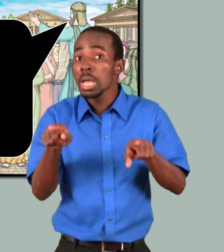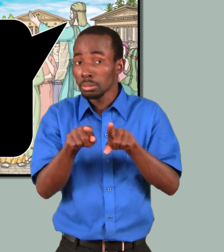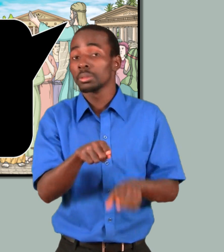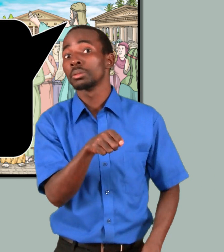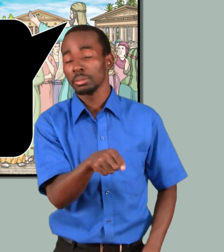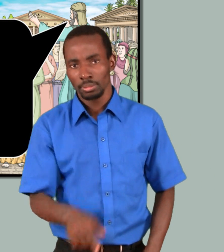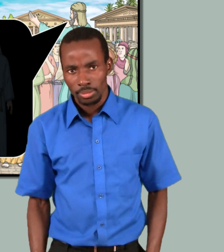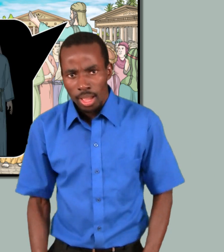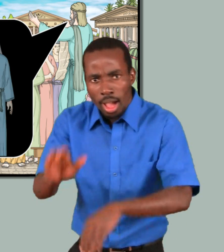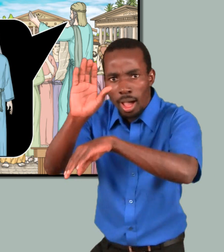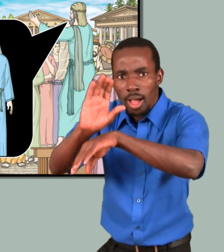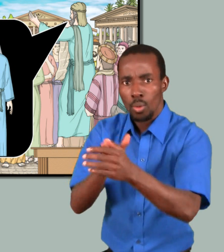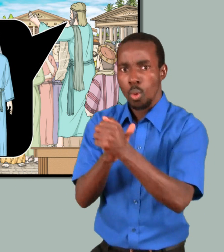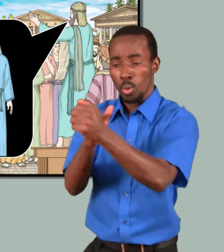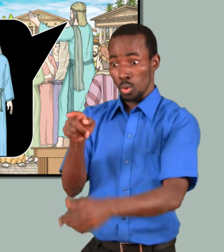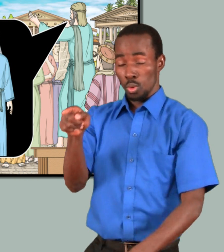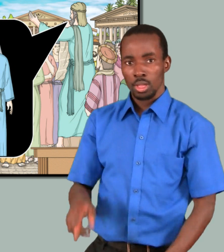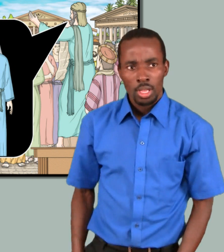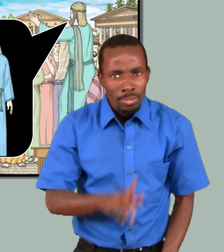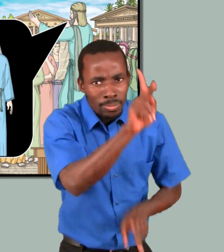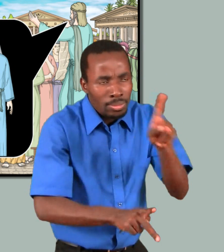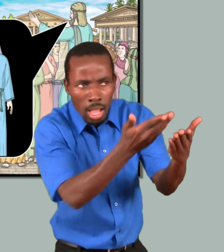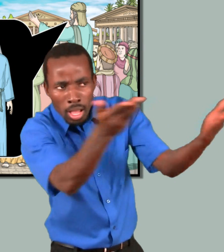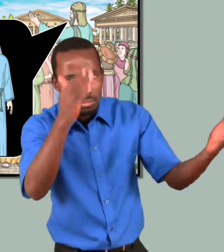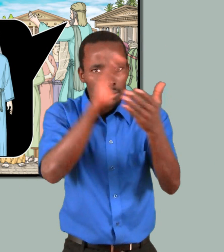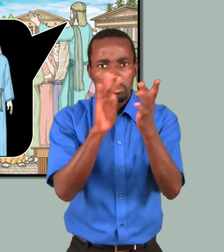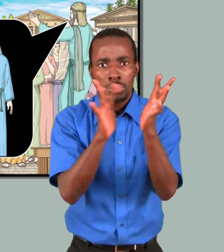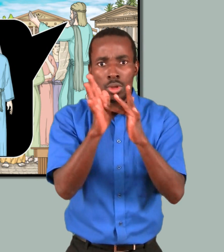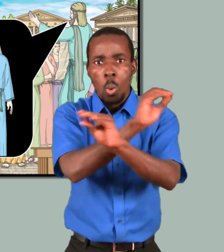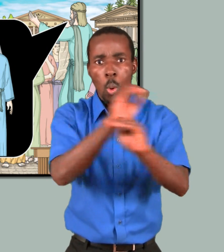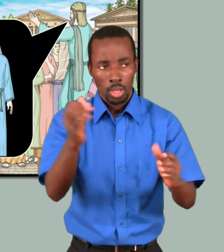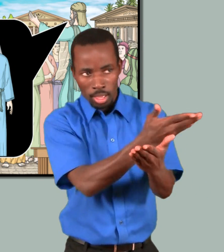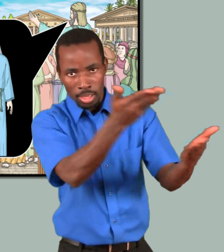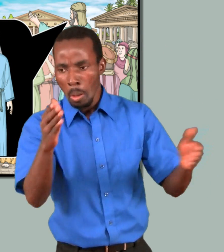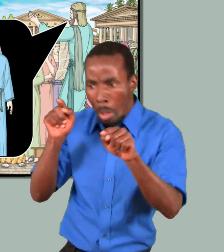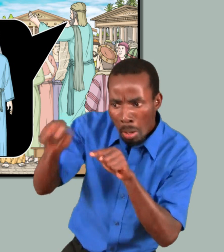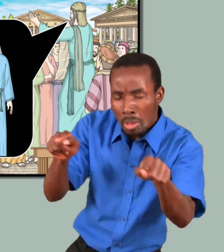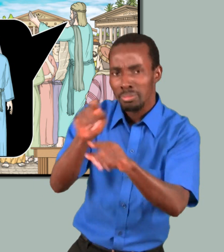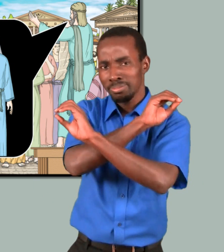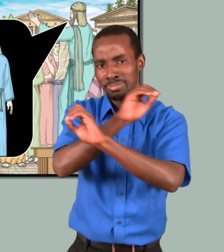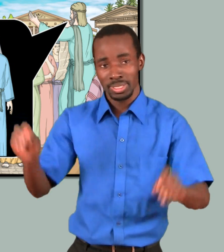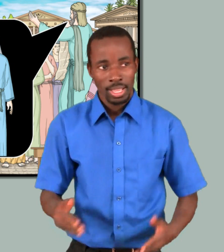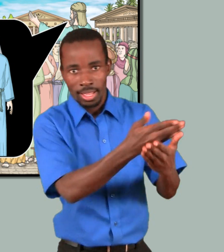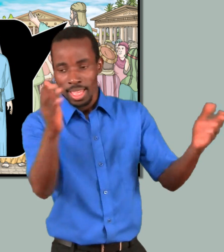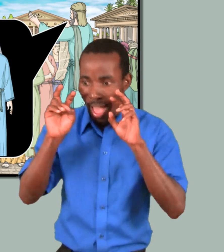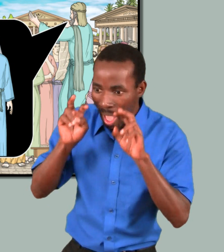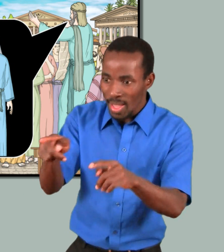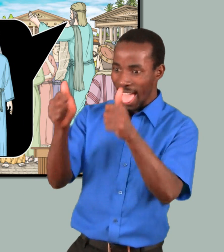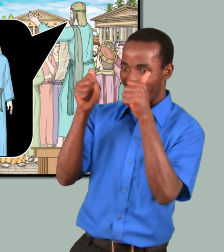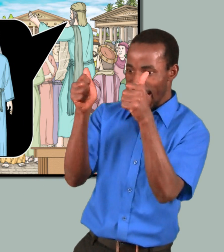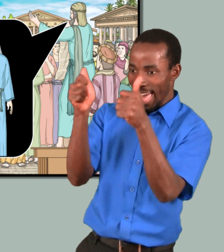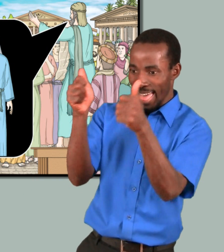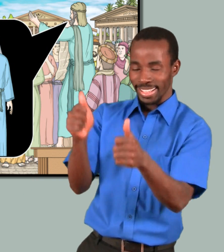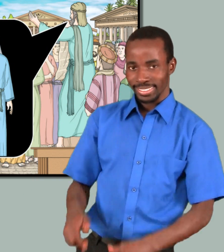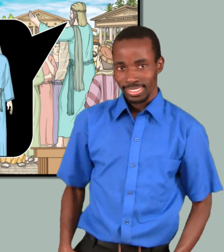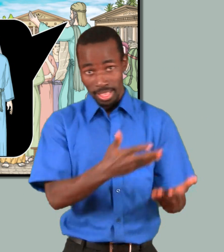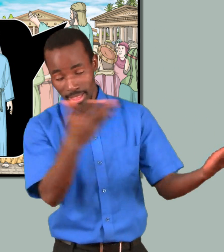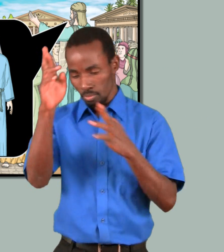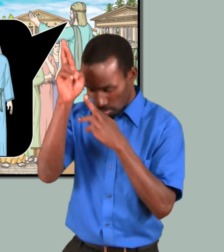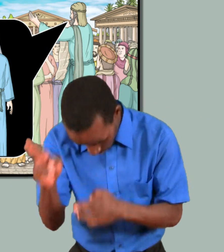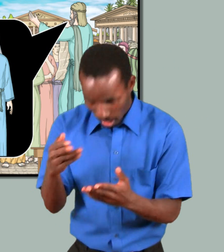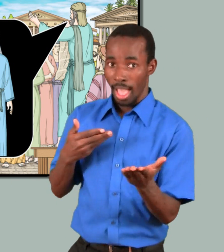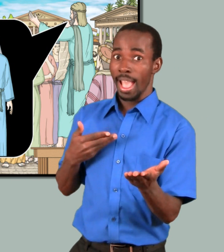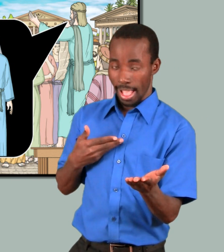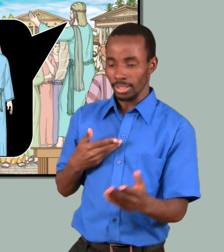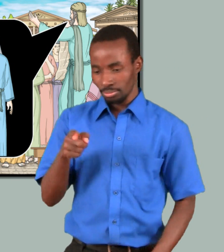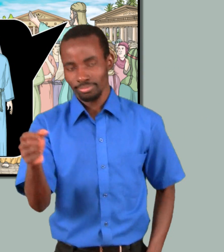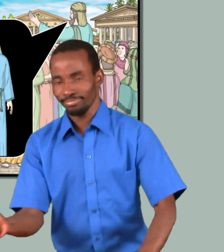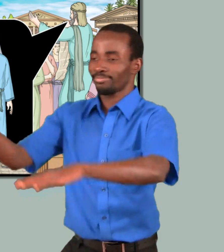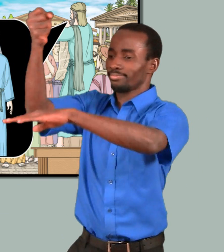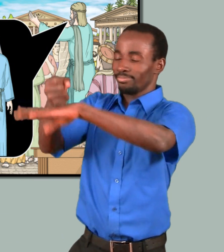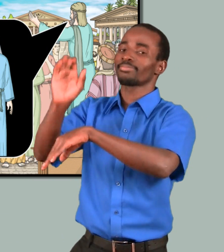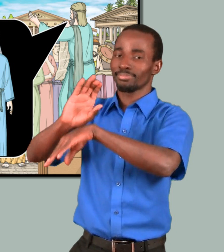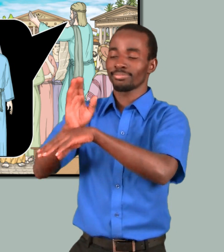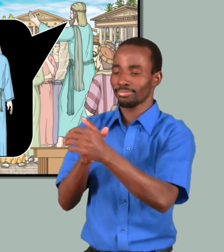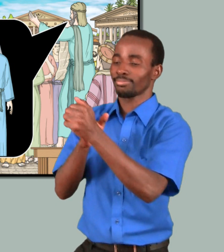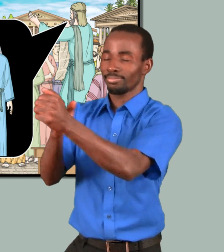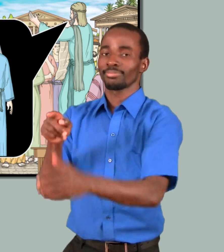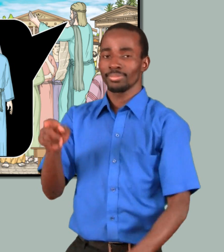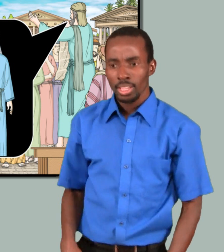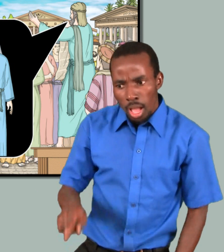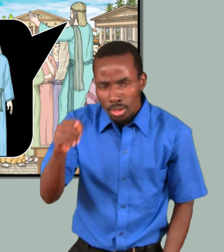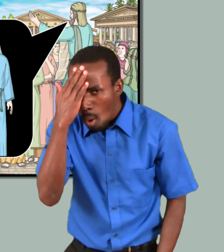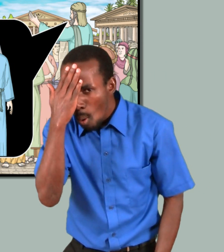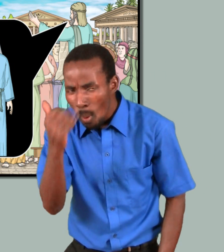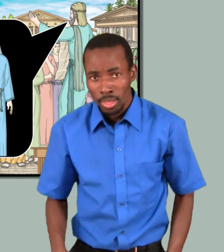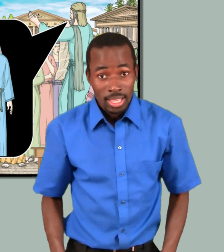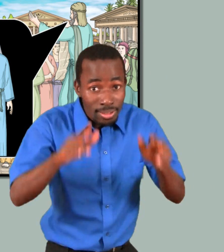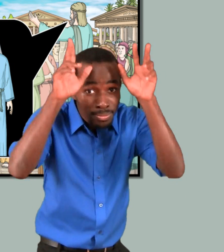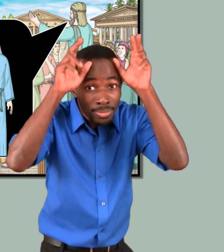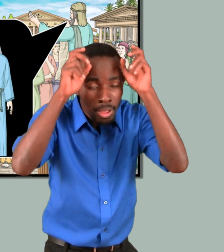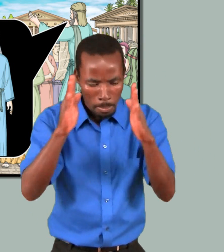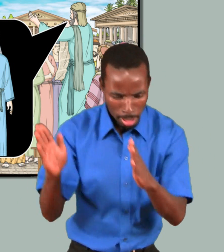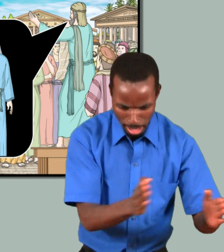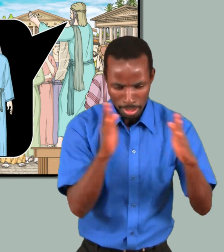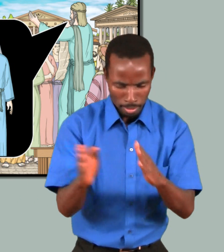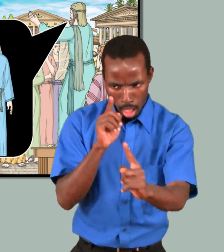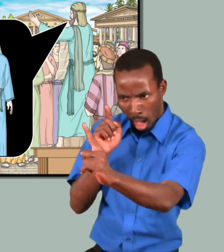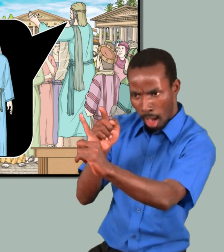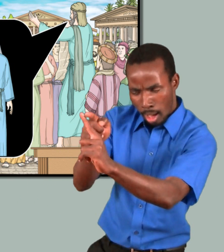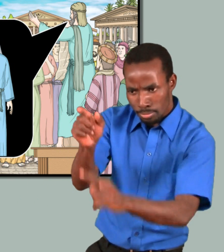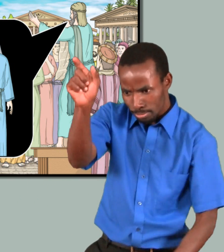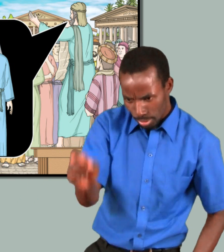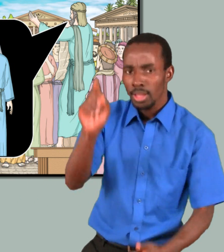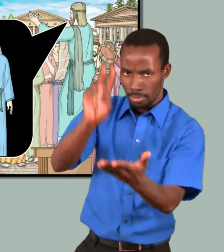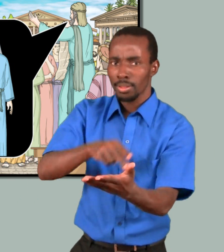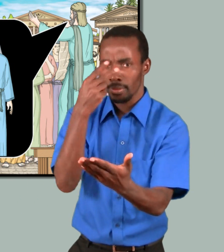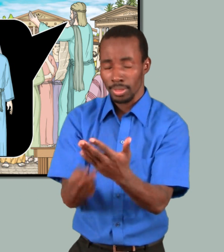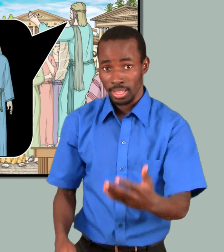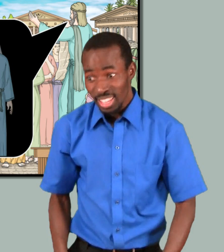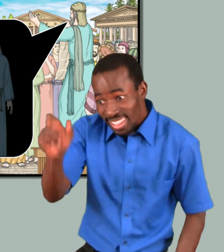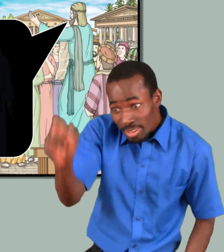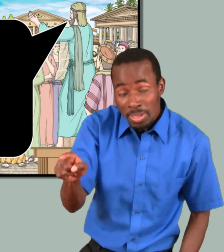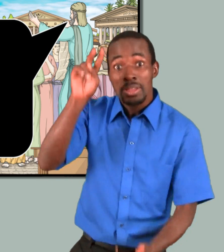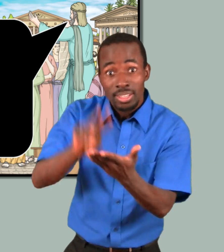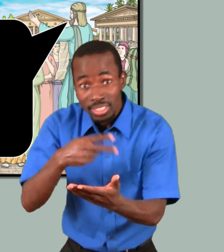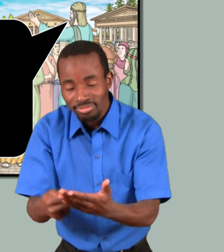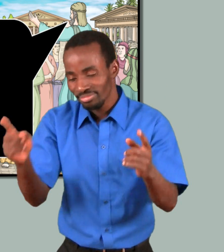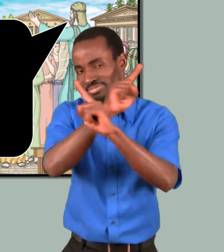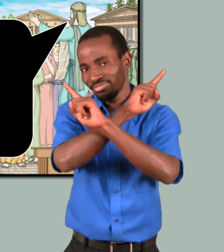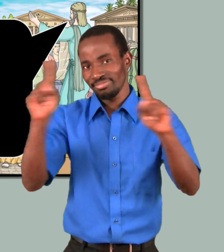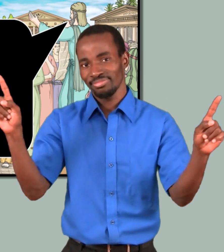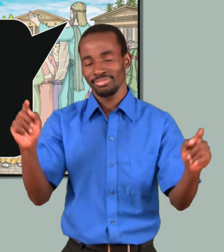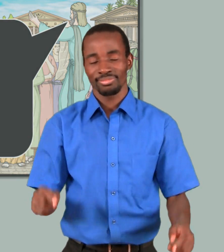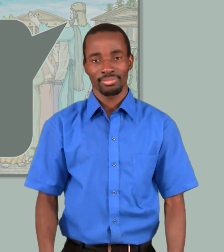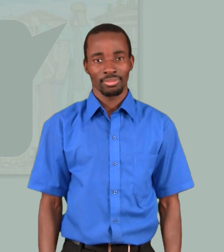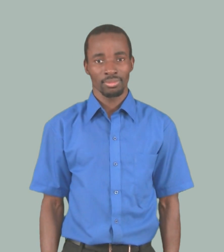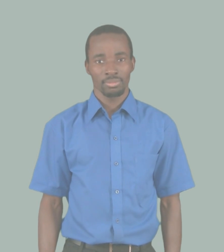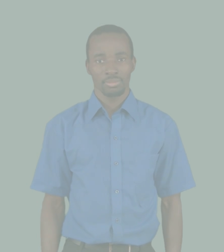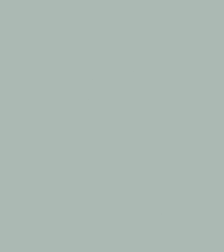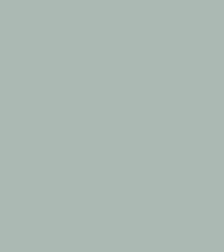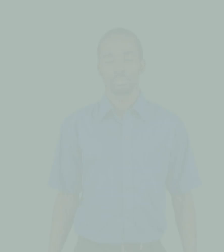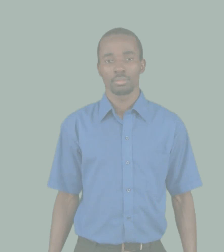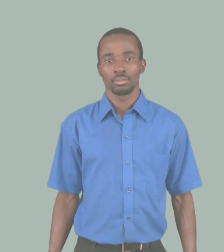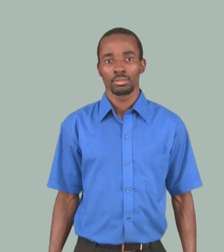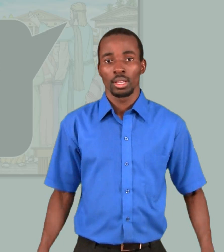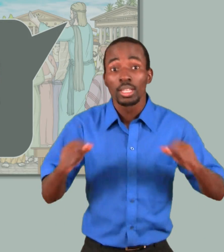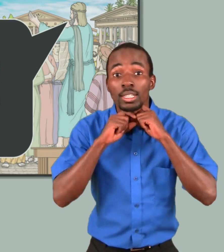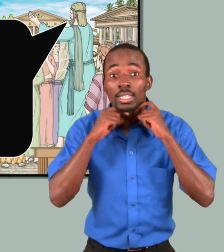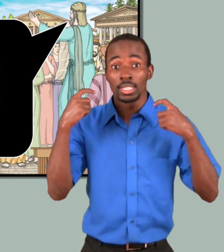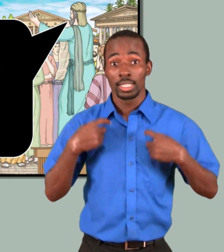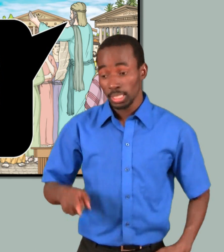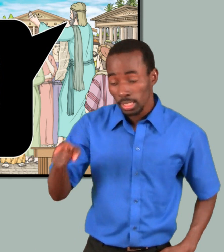Furthermore, he must have a good reputation with outsiders, so that he will not fall into disgrace and into the snare of the devil.